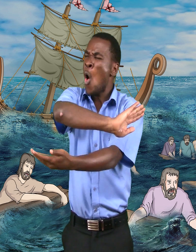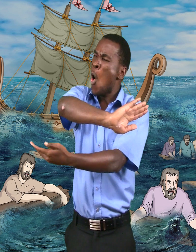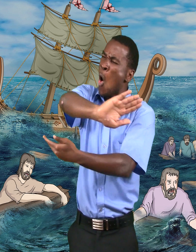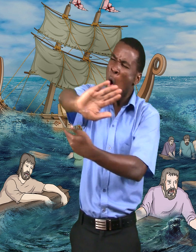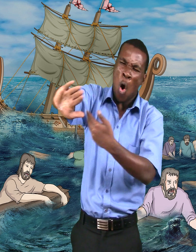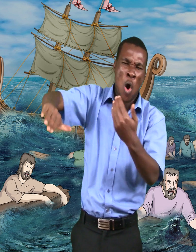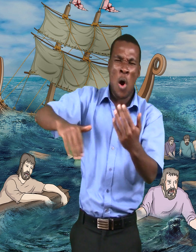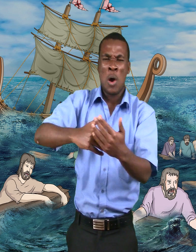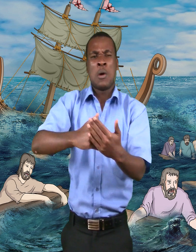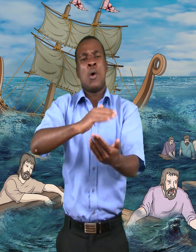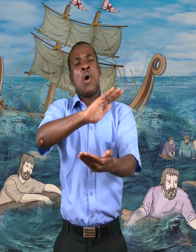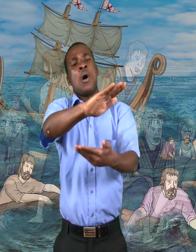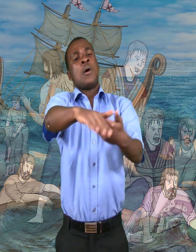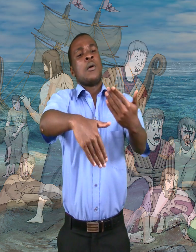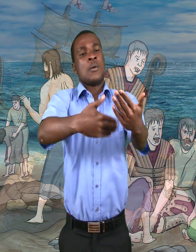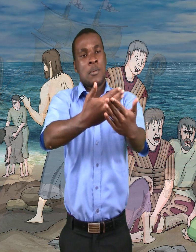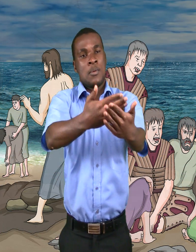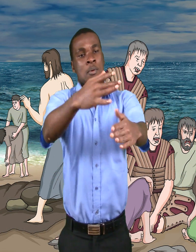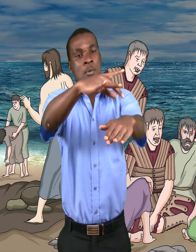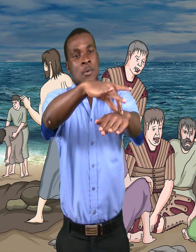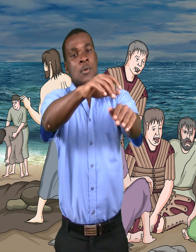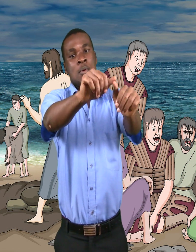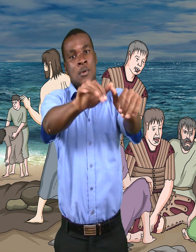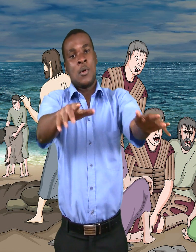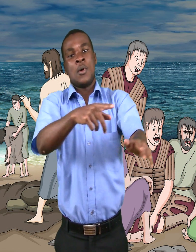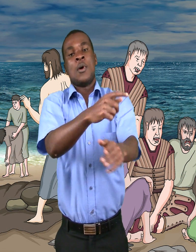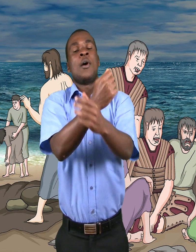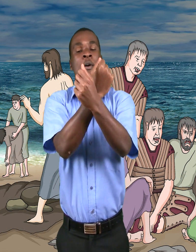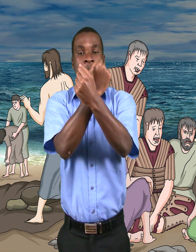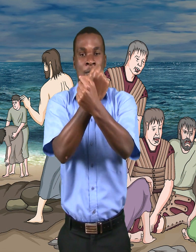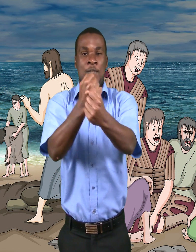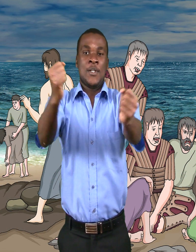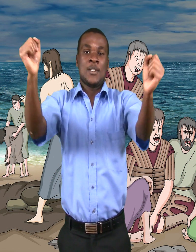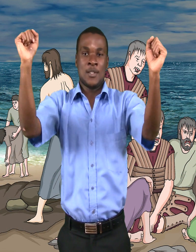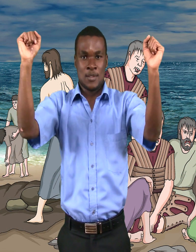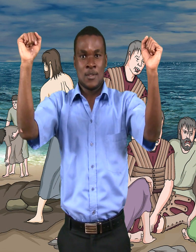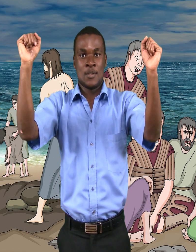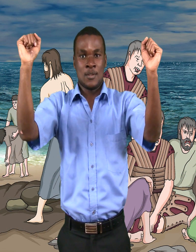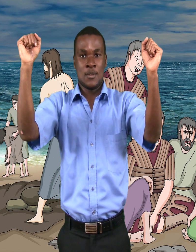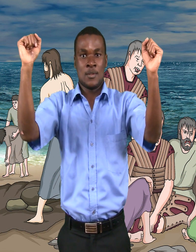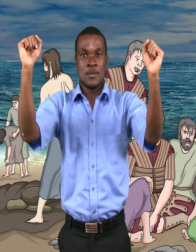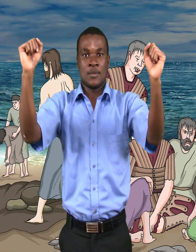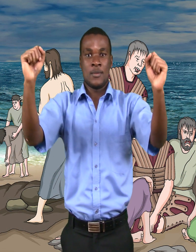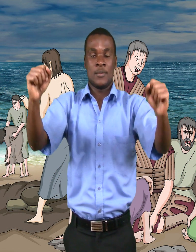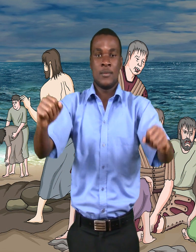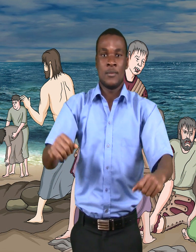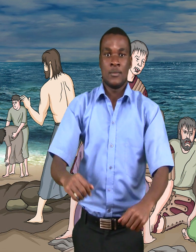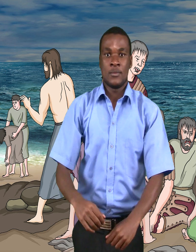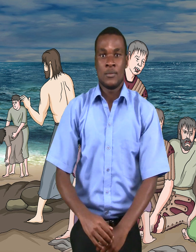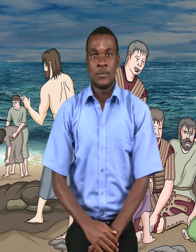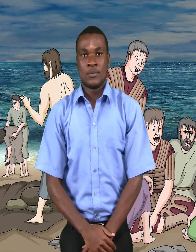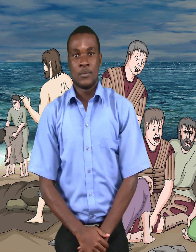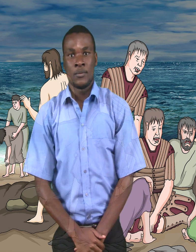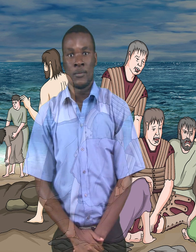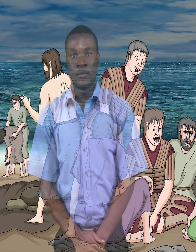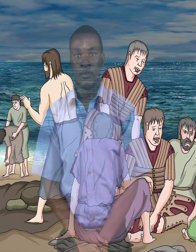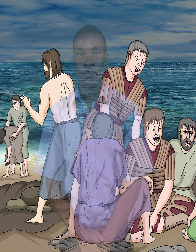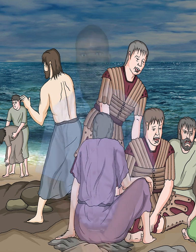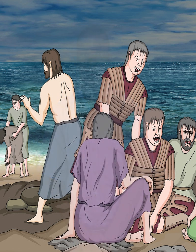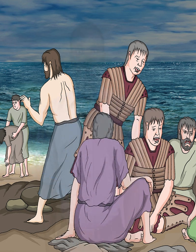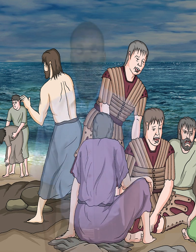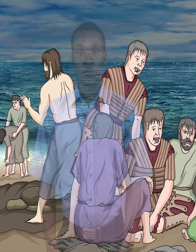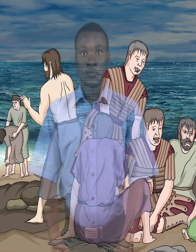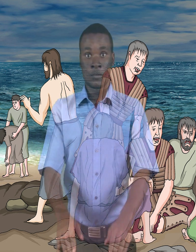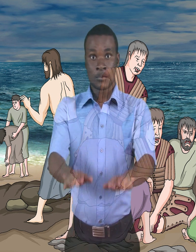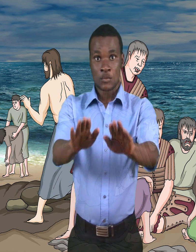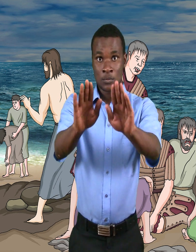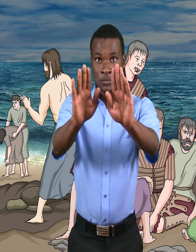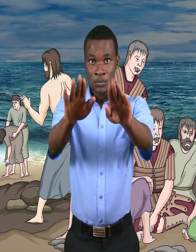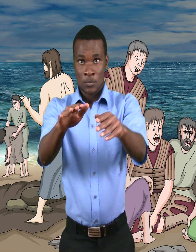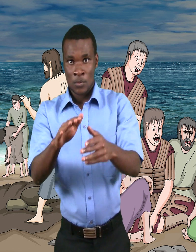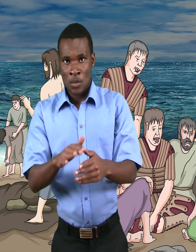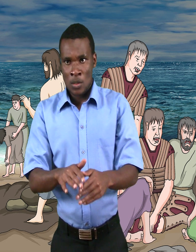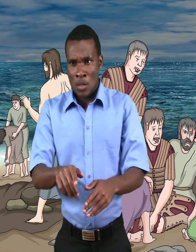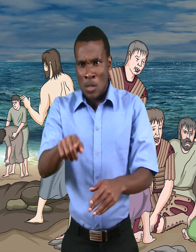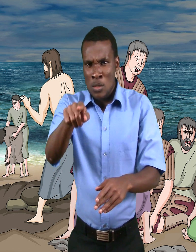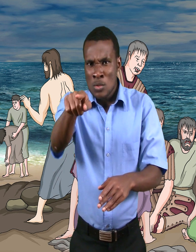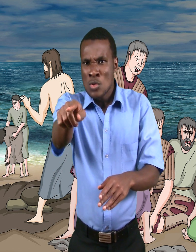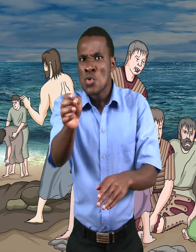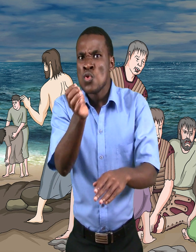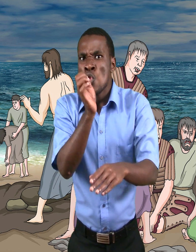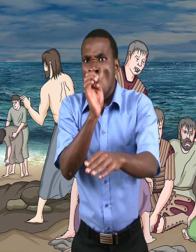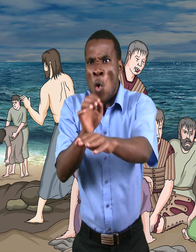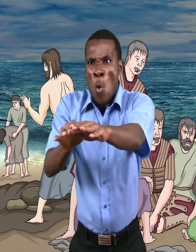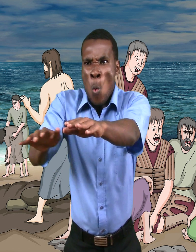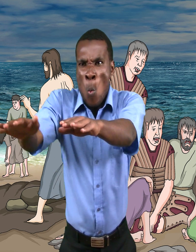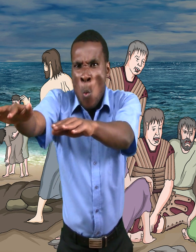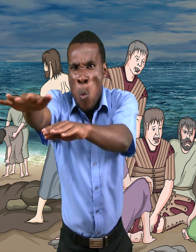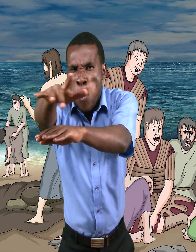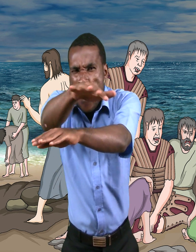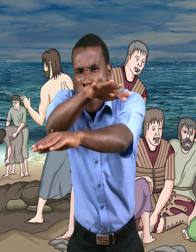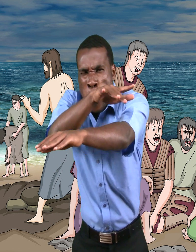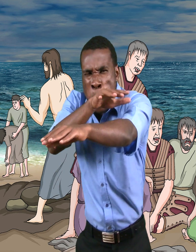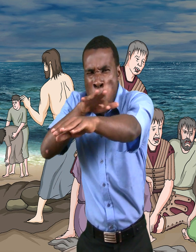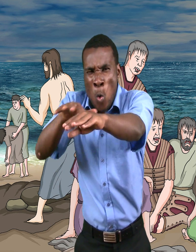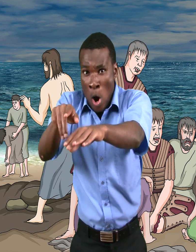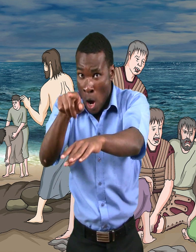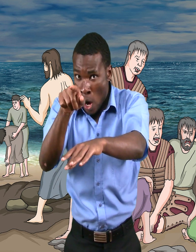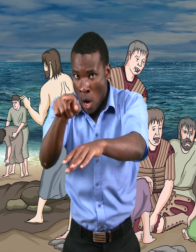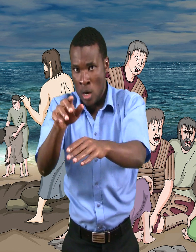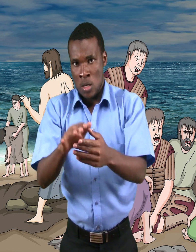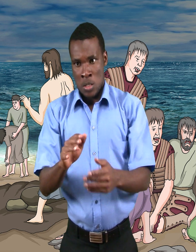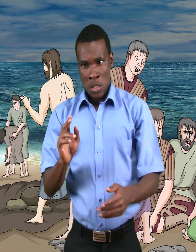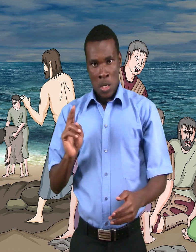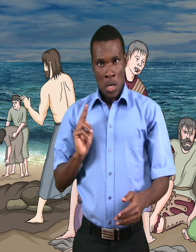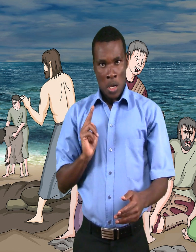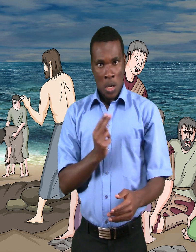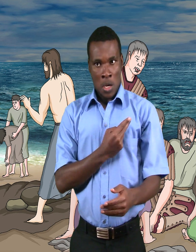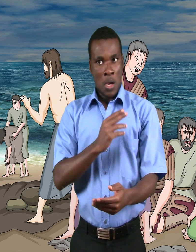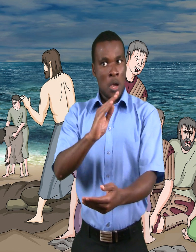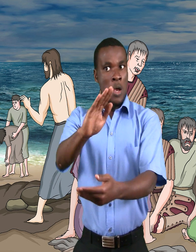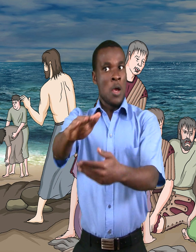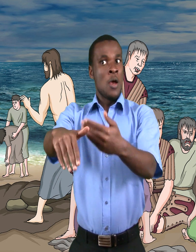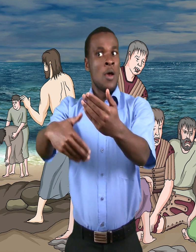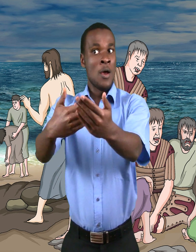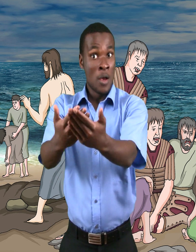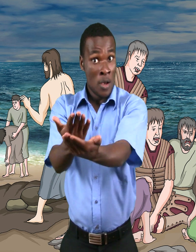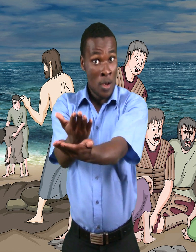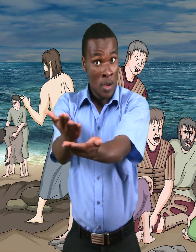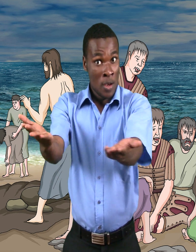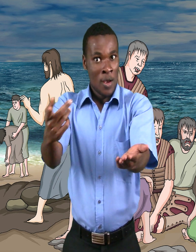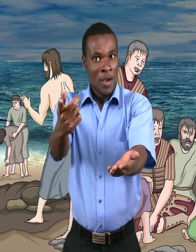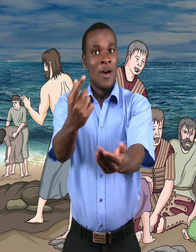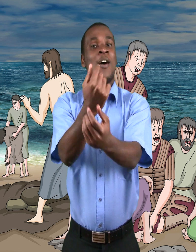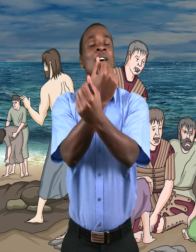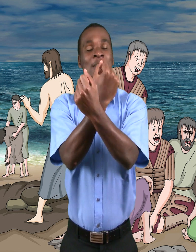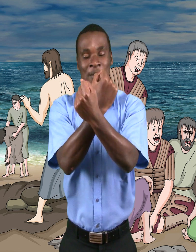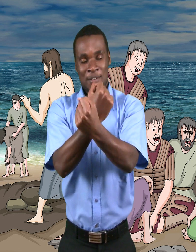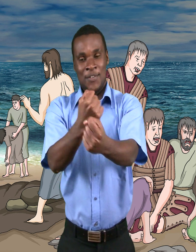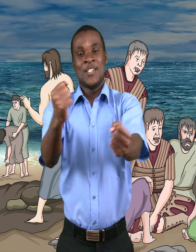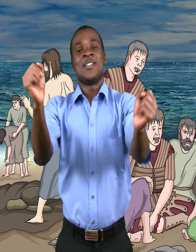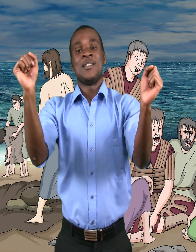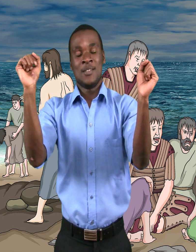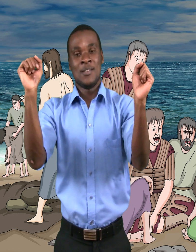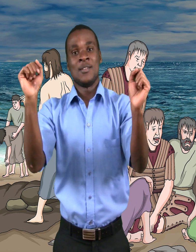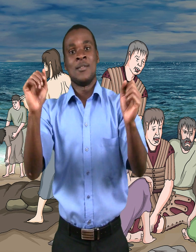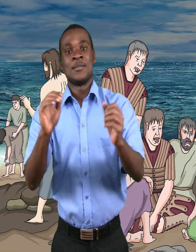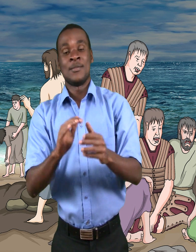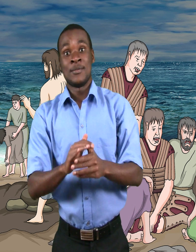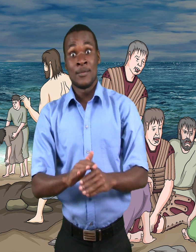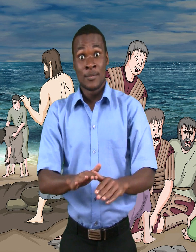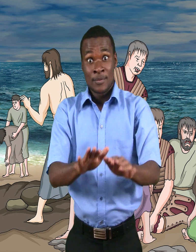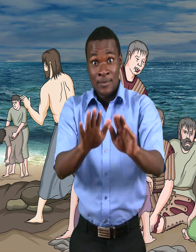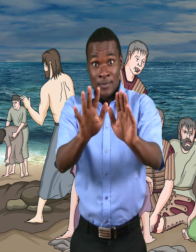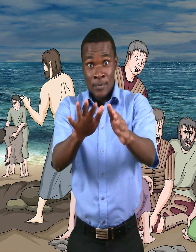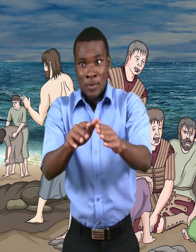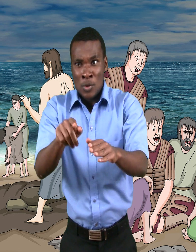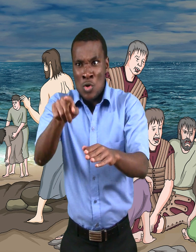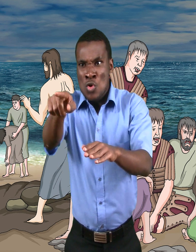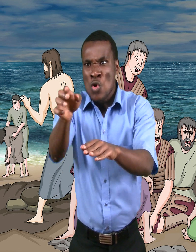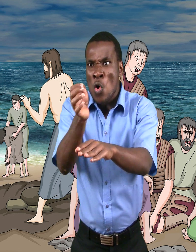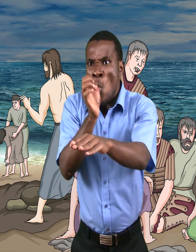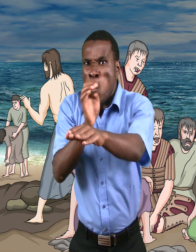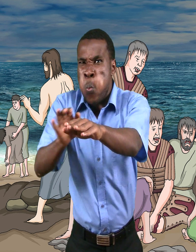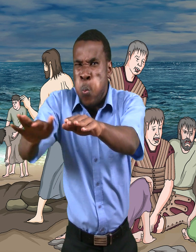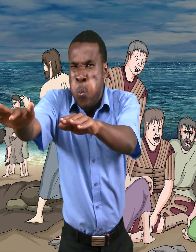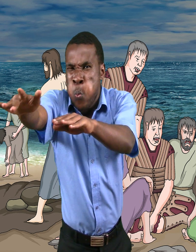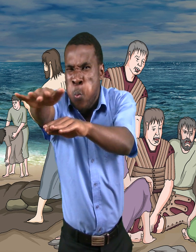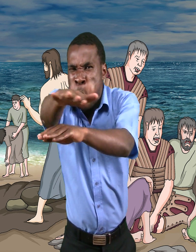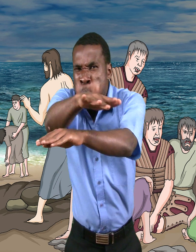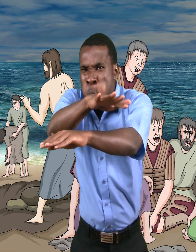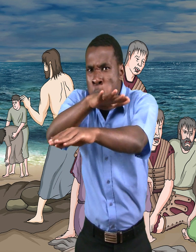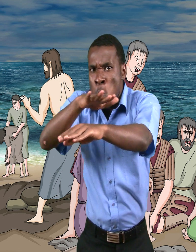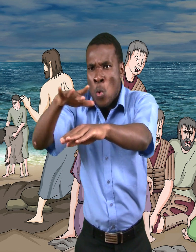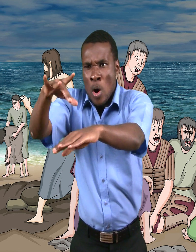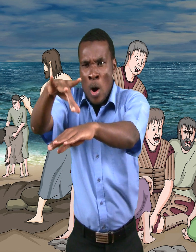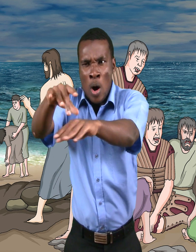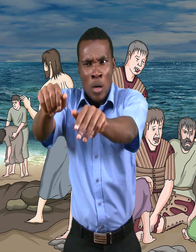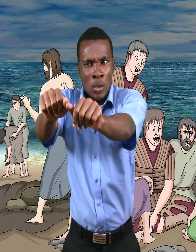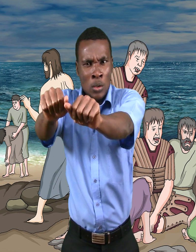In this way everyone was brought safely to land.